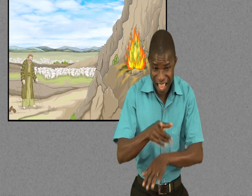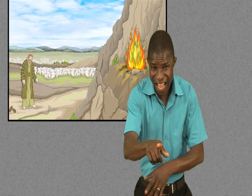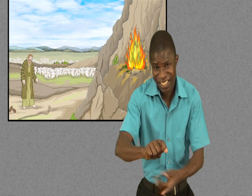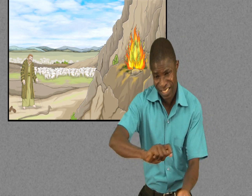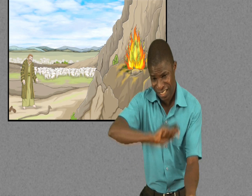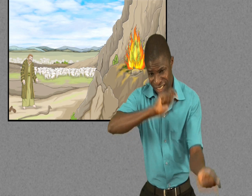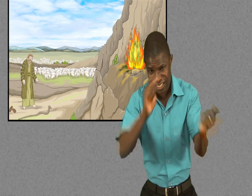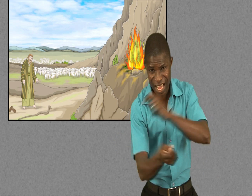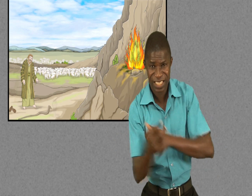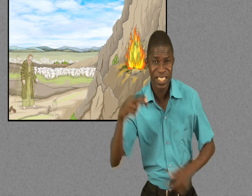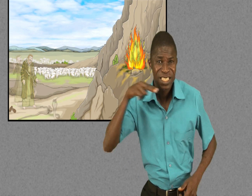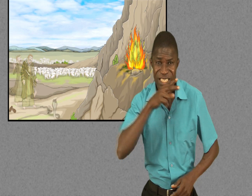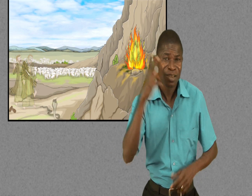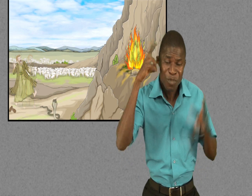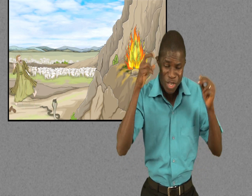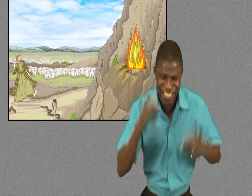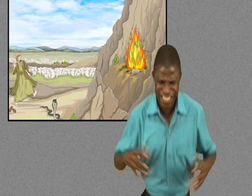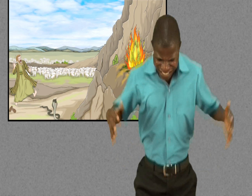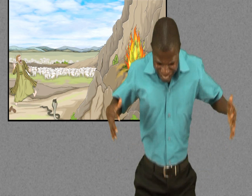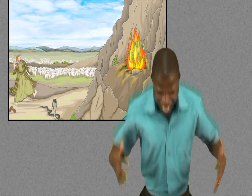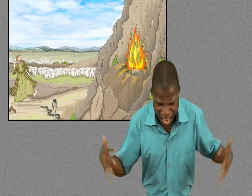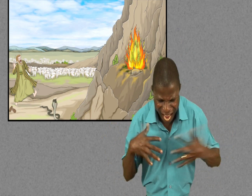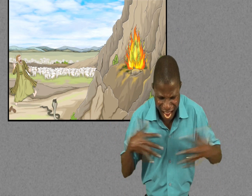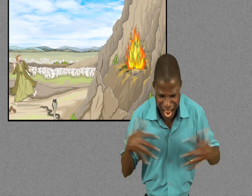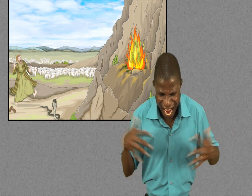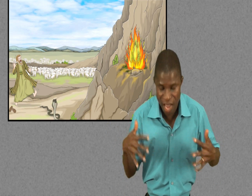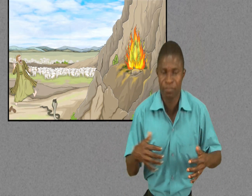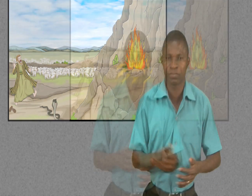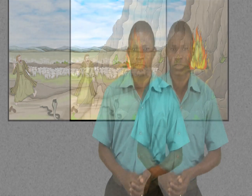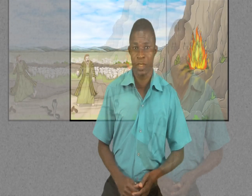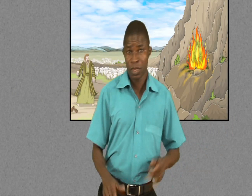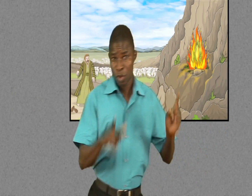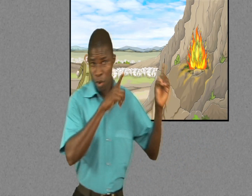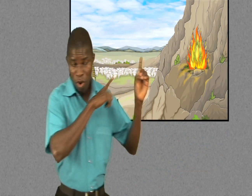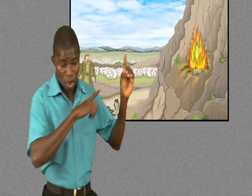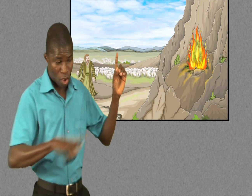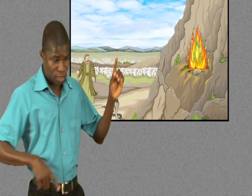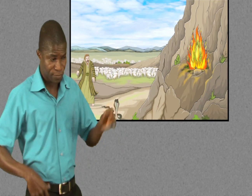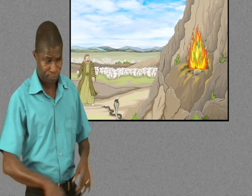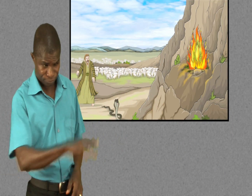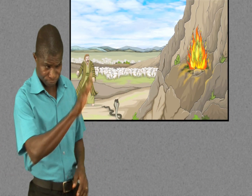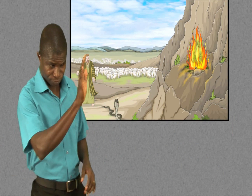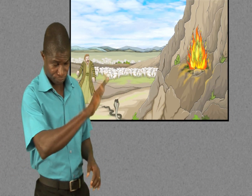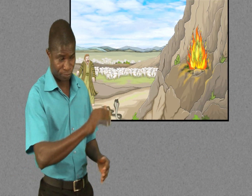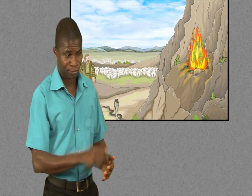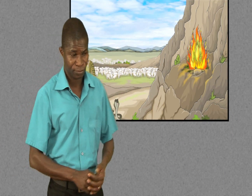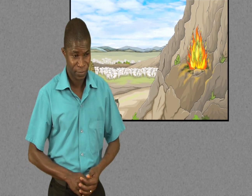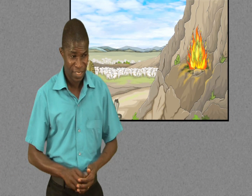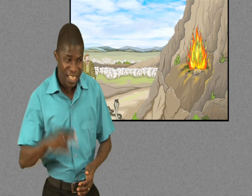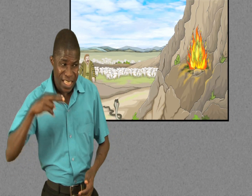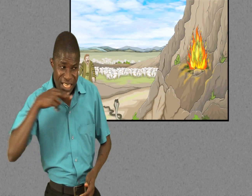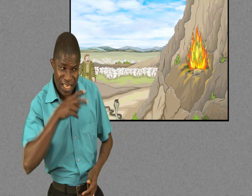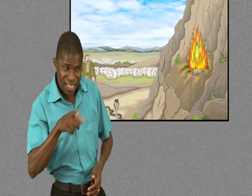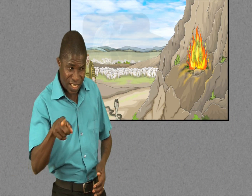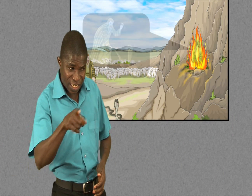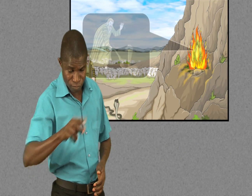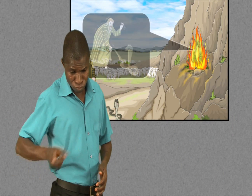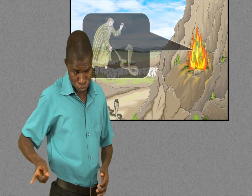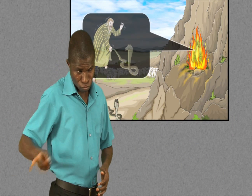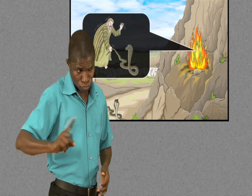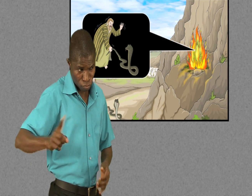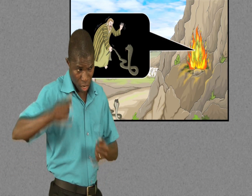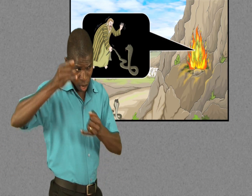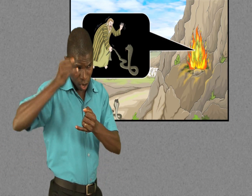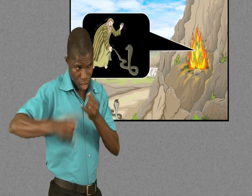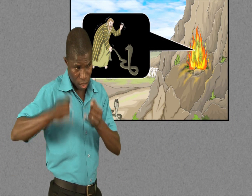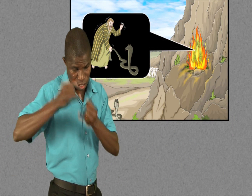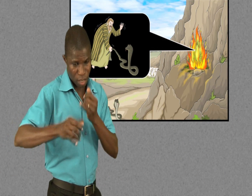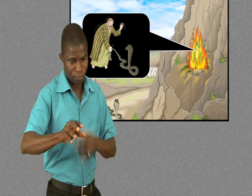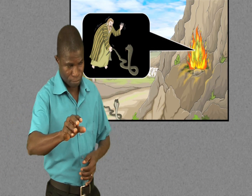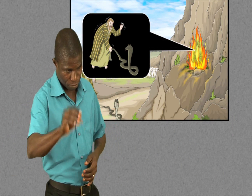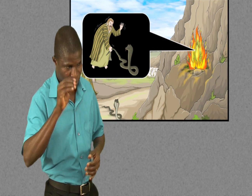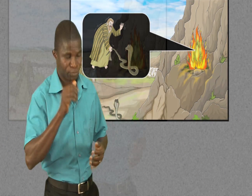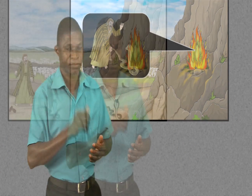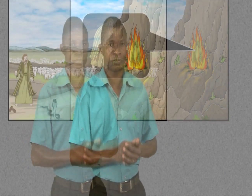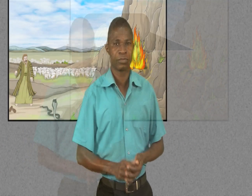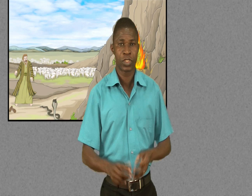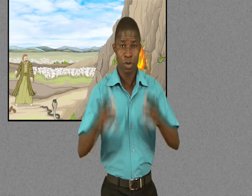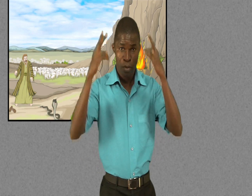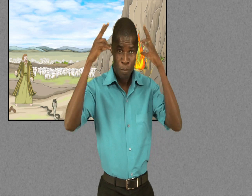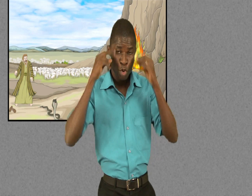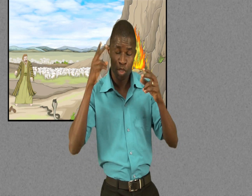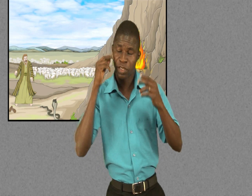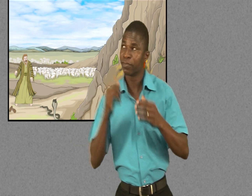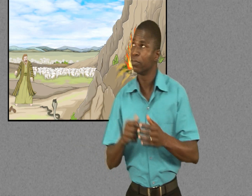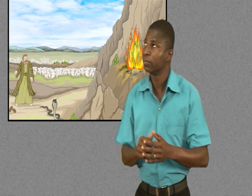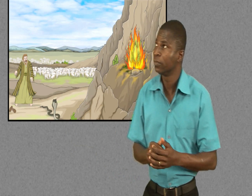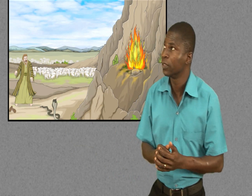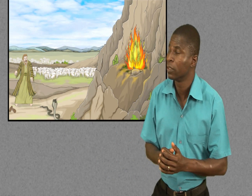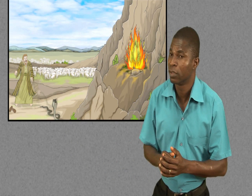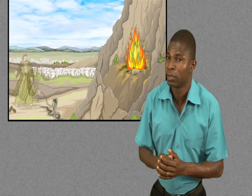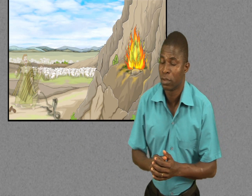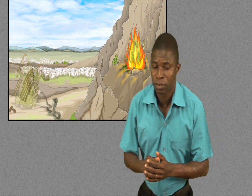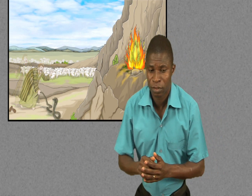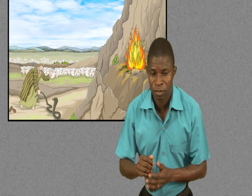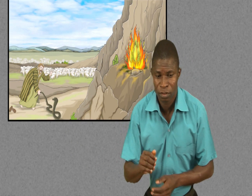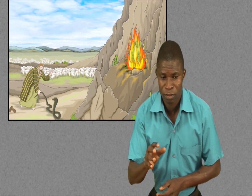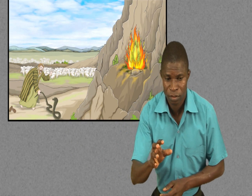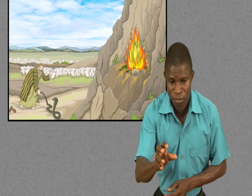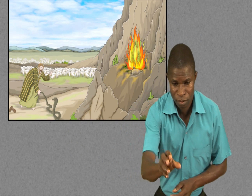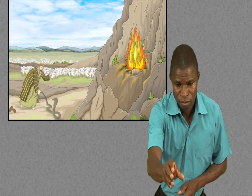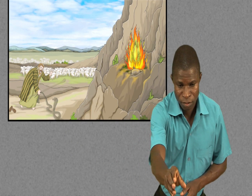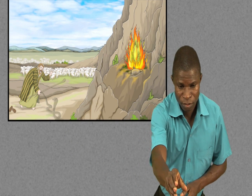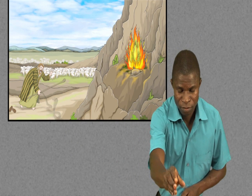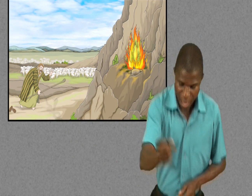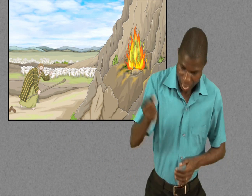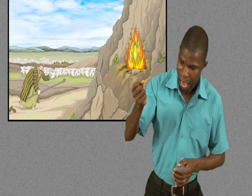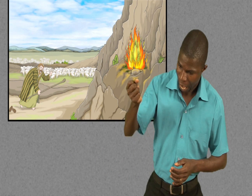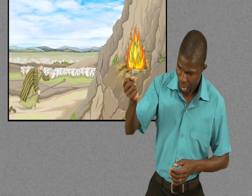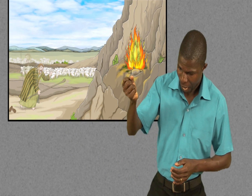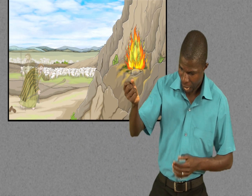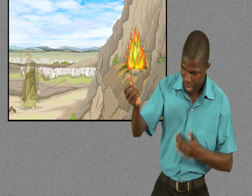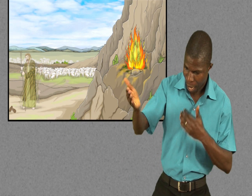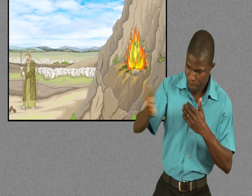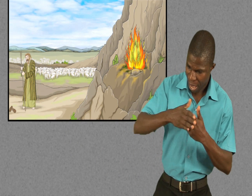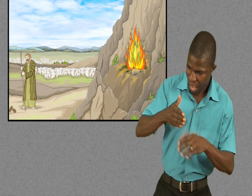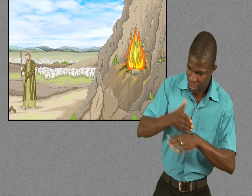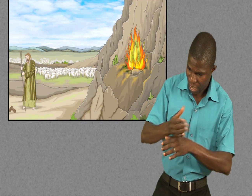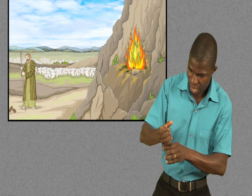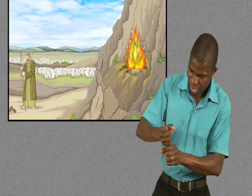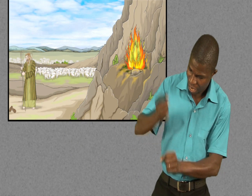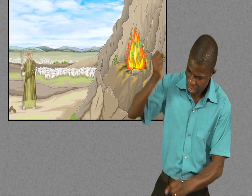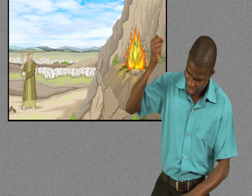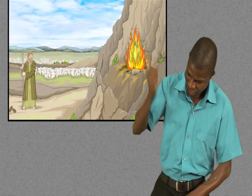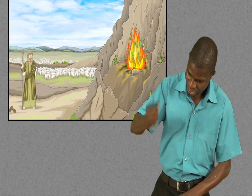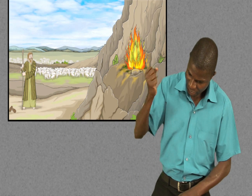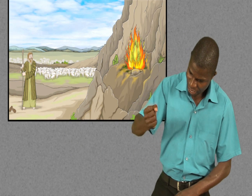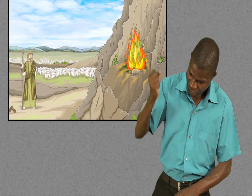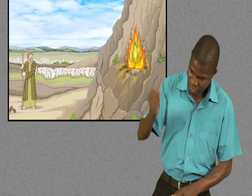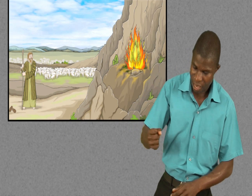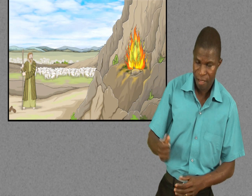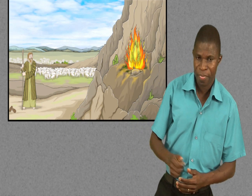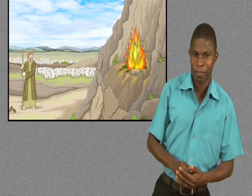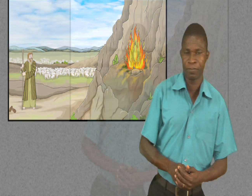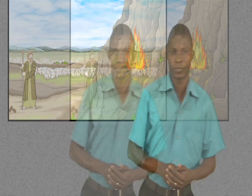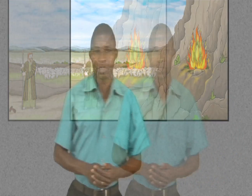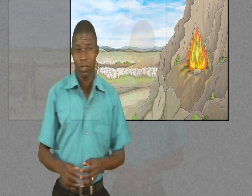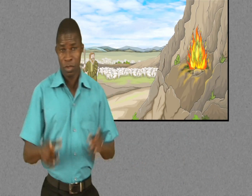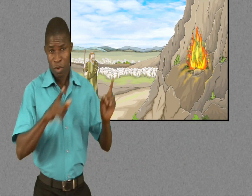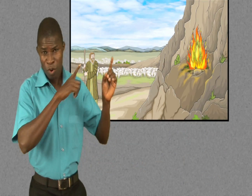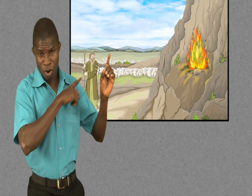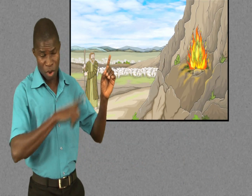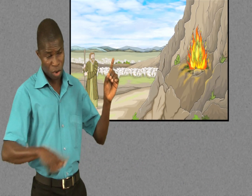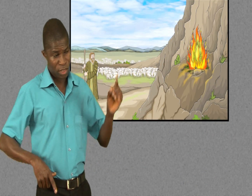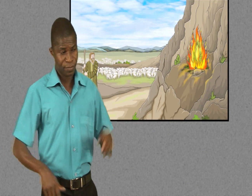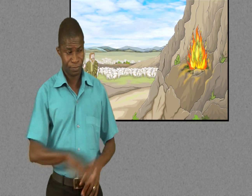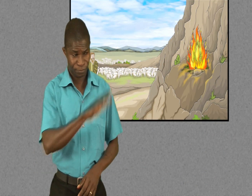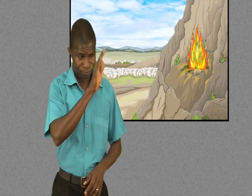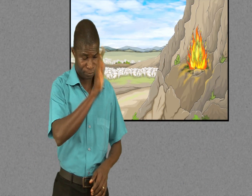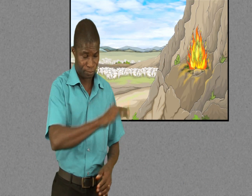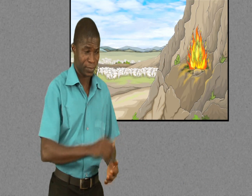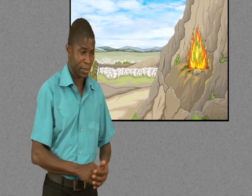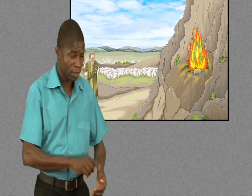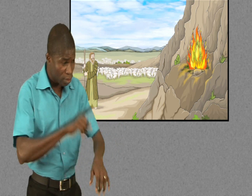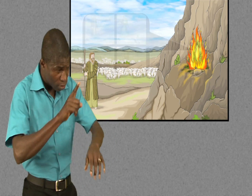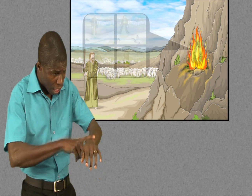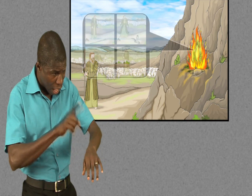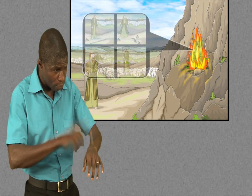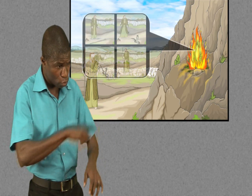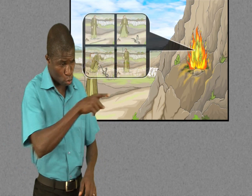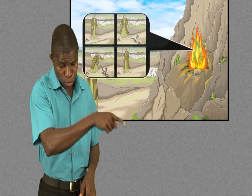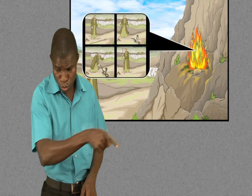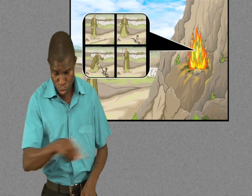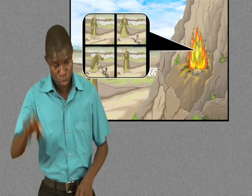So Moses threw it on the ground, and it became a snake, and he ran from it. “Stretch out your hand and grab it by the tail,” the LORD said to Moses, who reached out his hand and caught the snake, and it turned back into a staff in his hand.